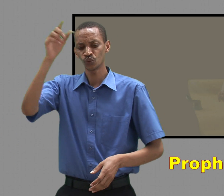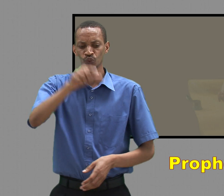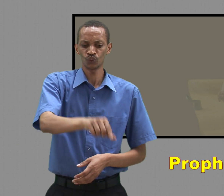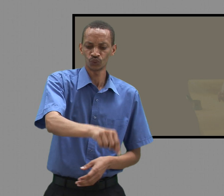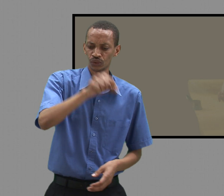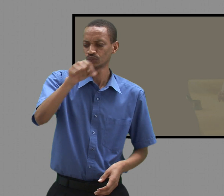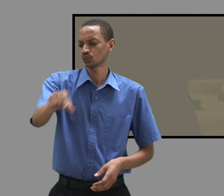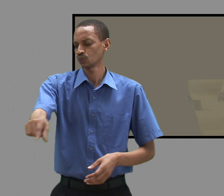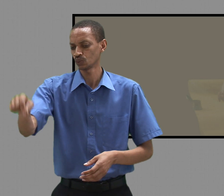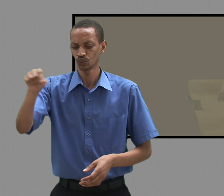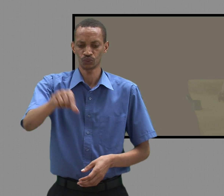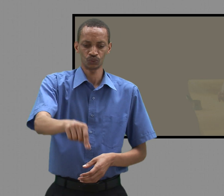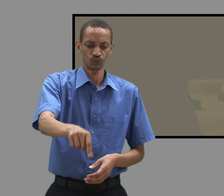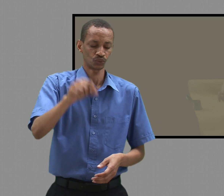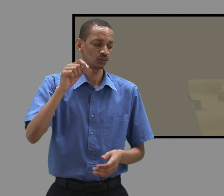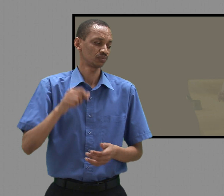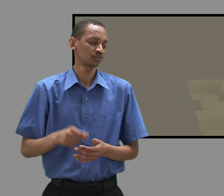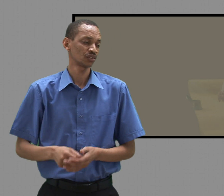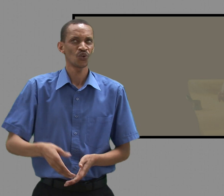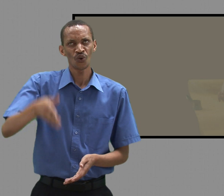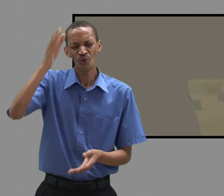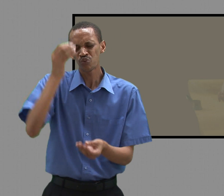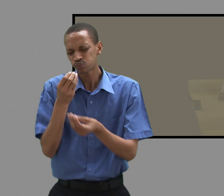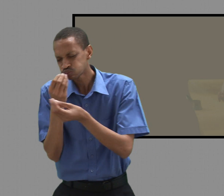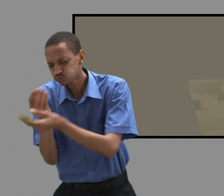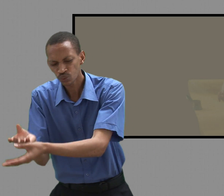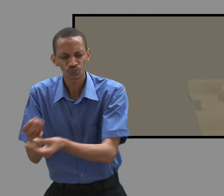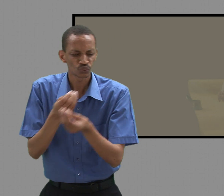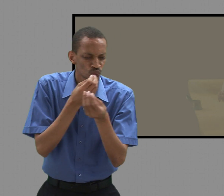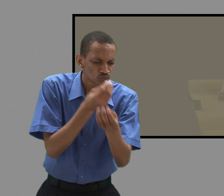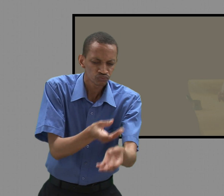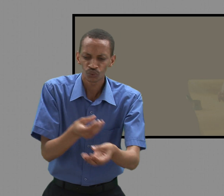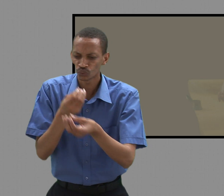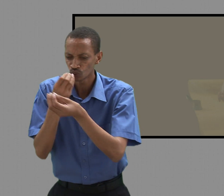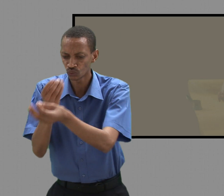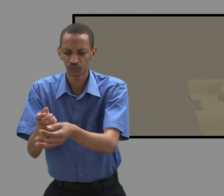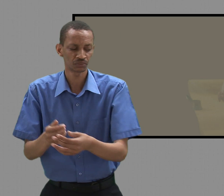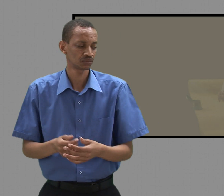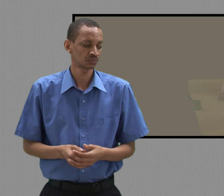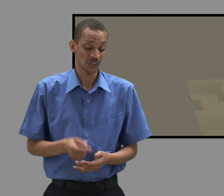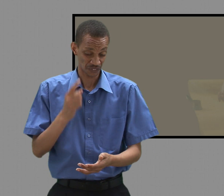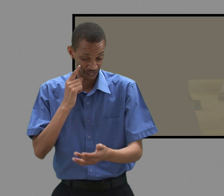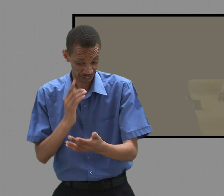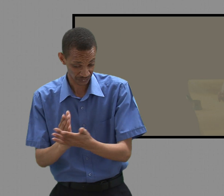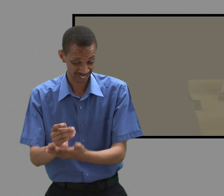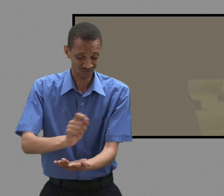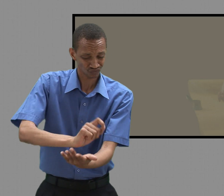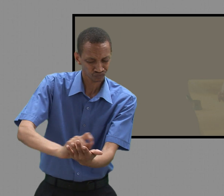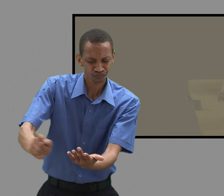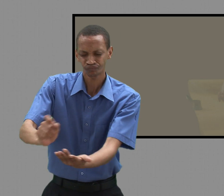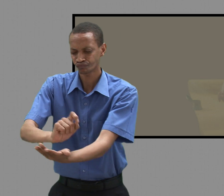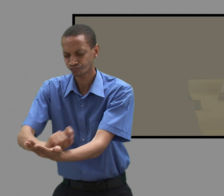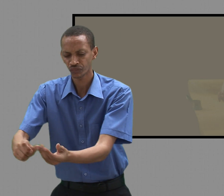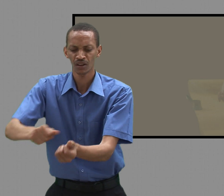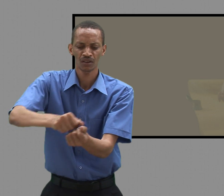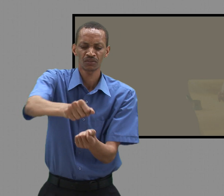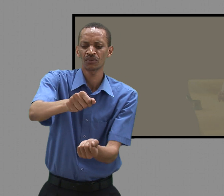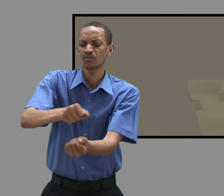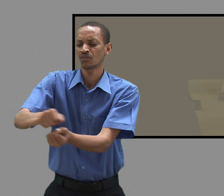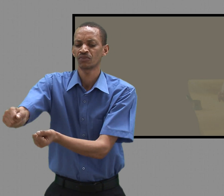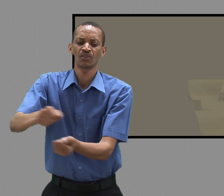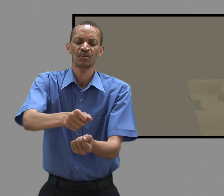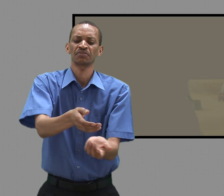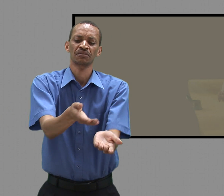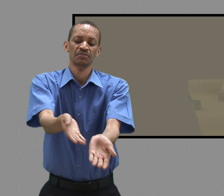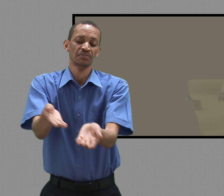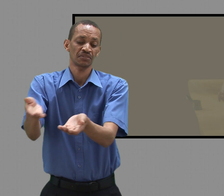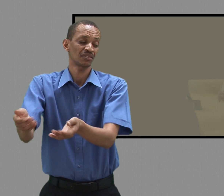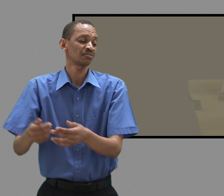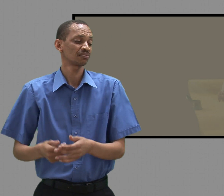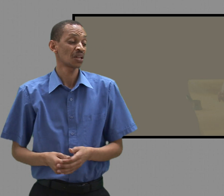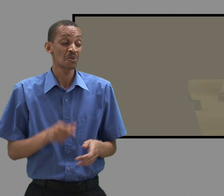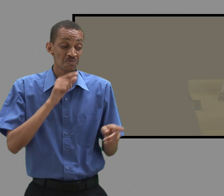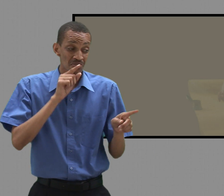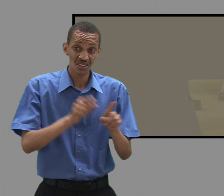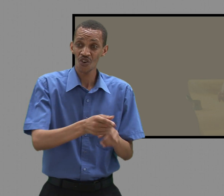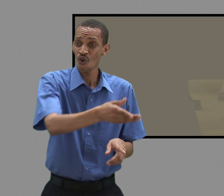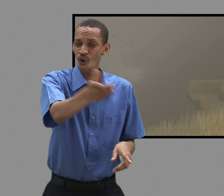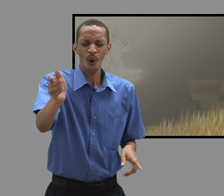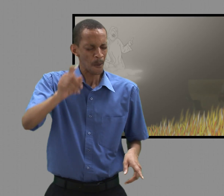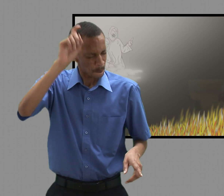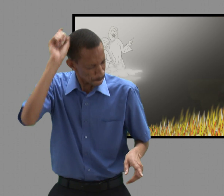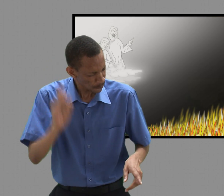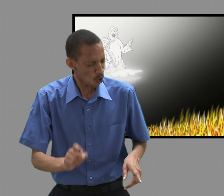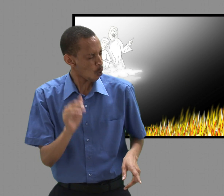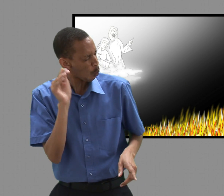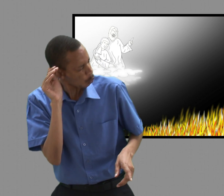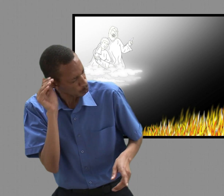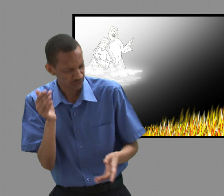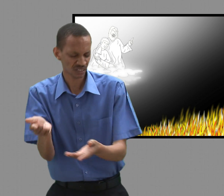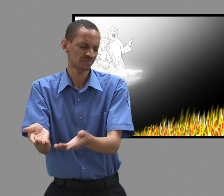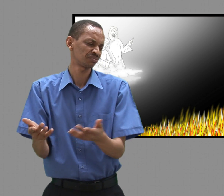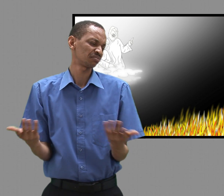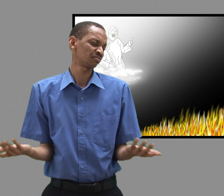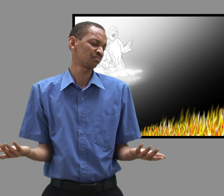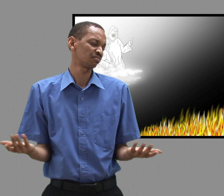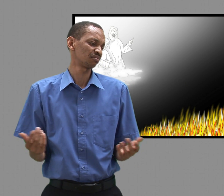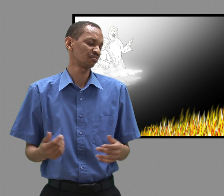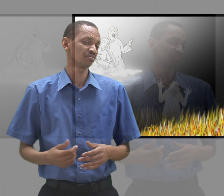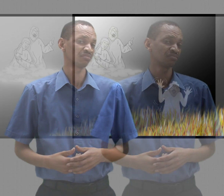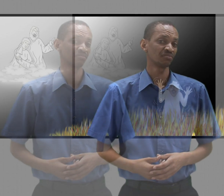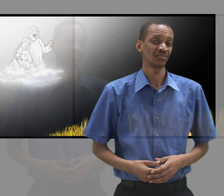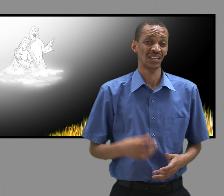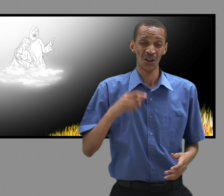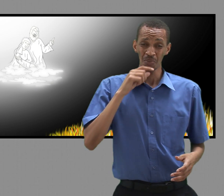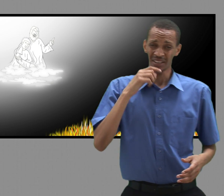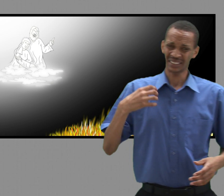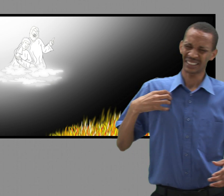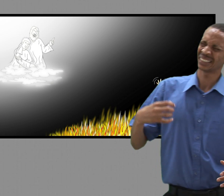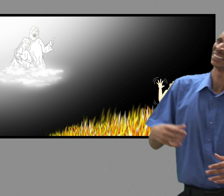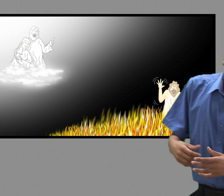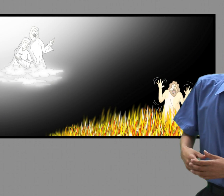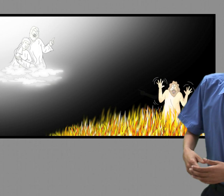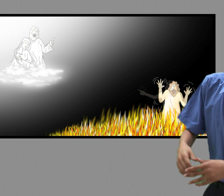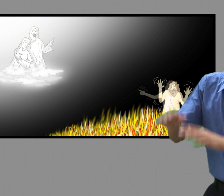let your brothers listen to them.’